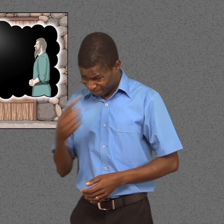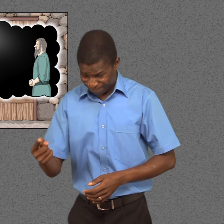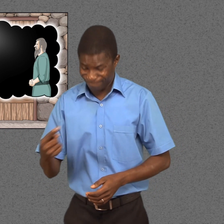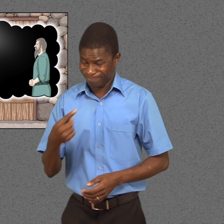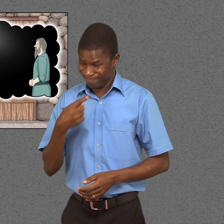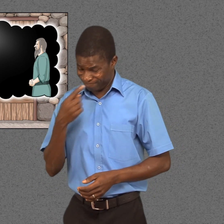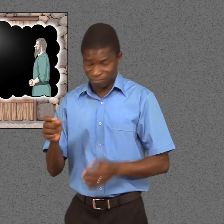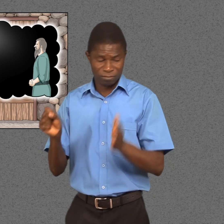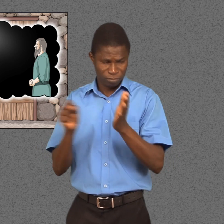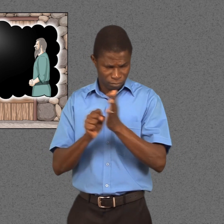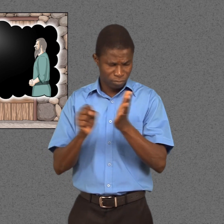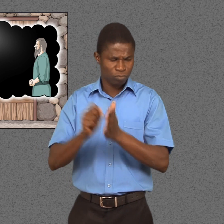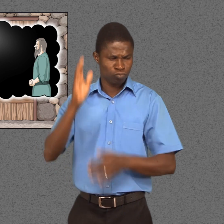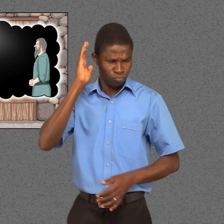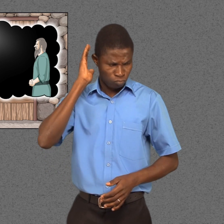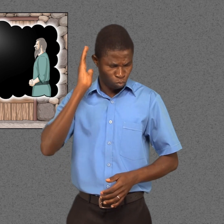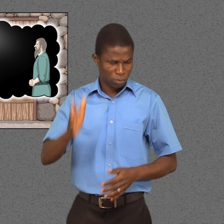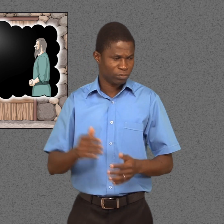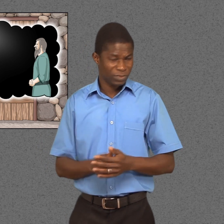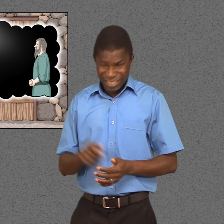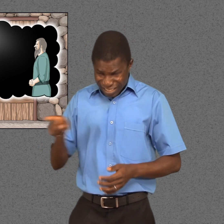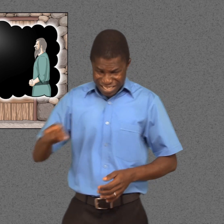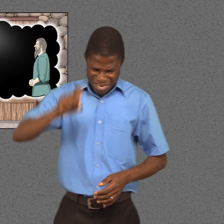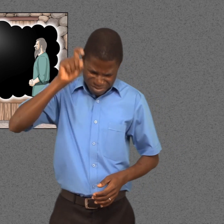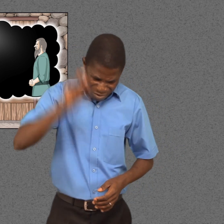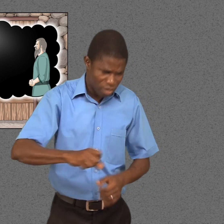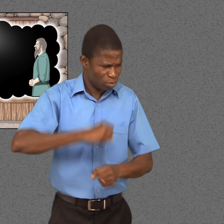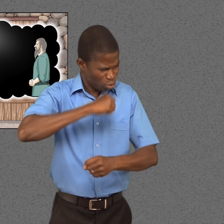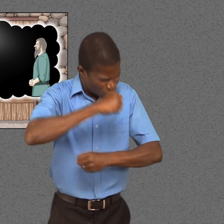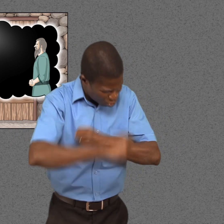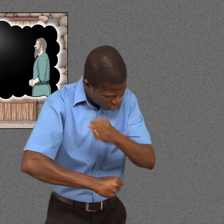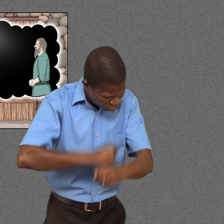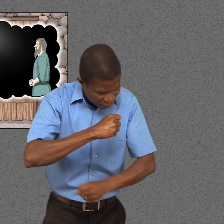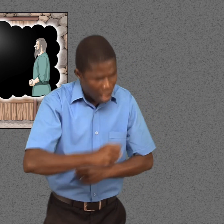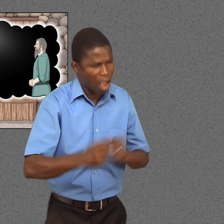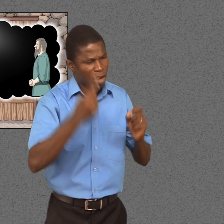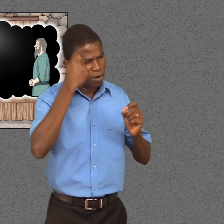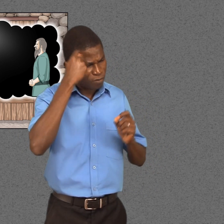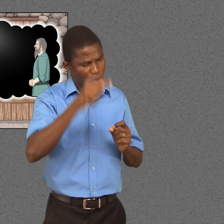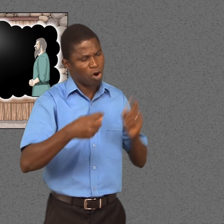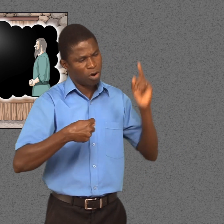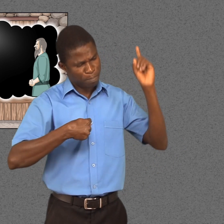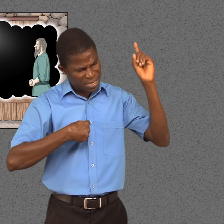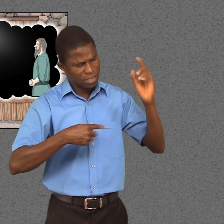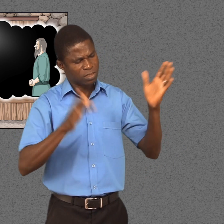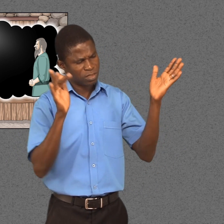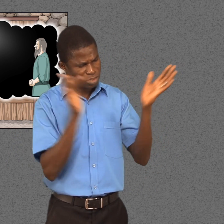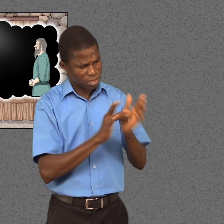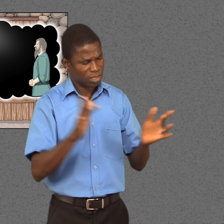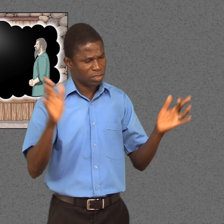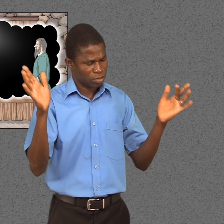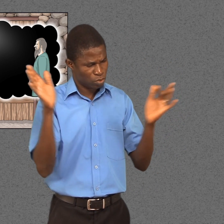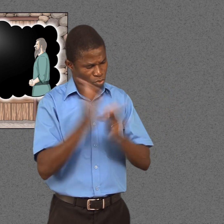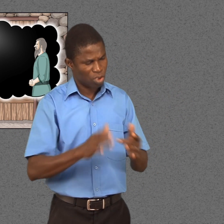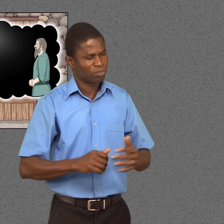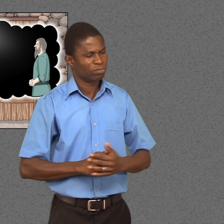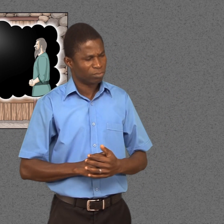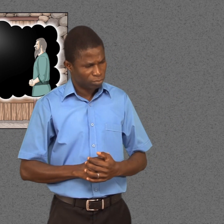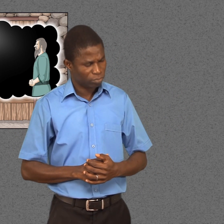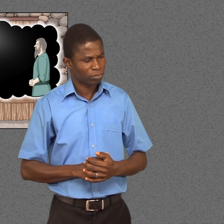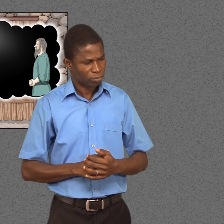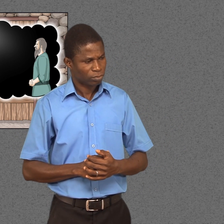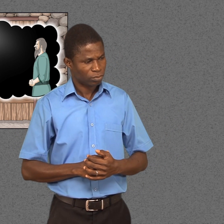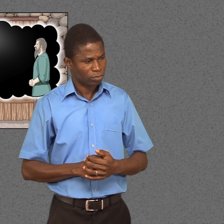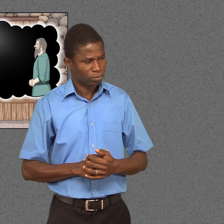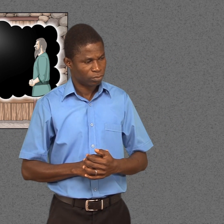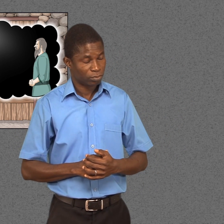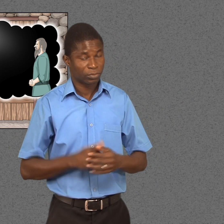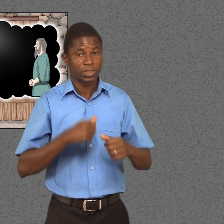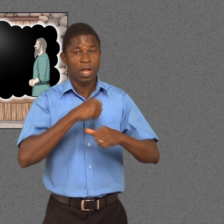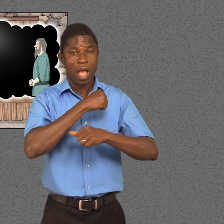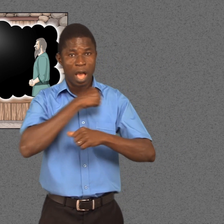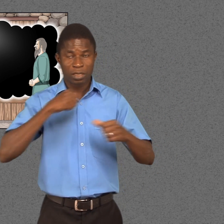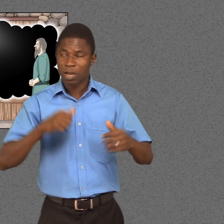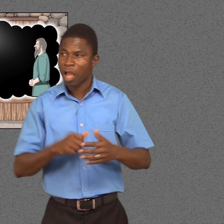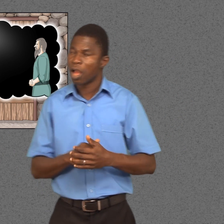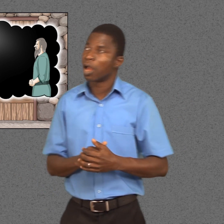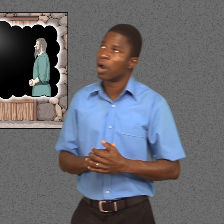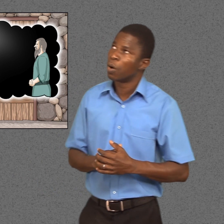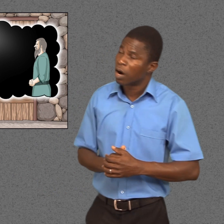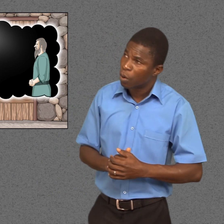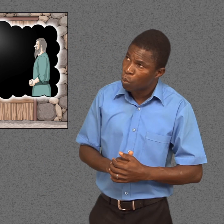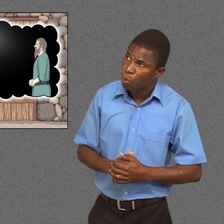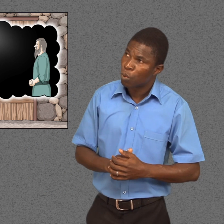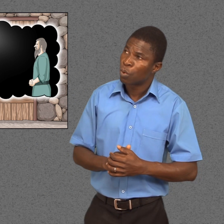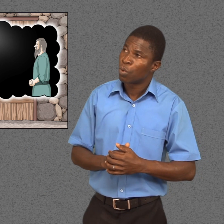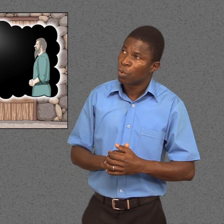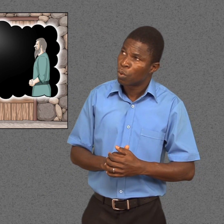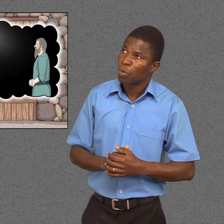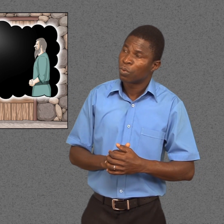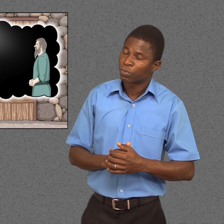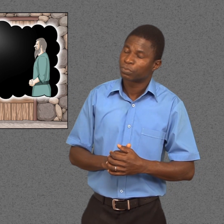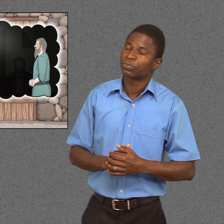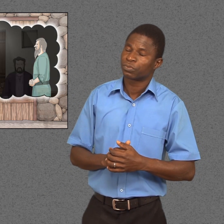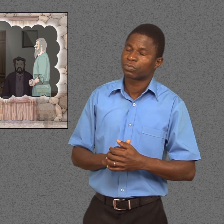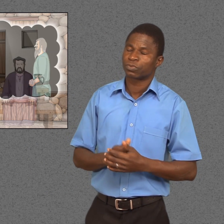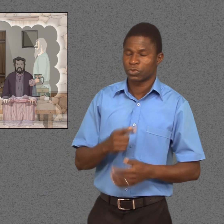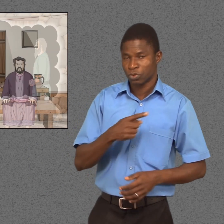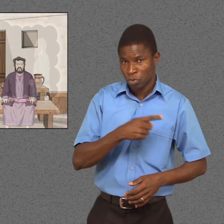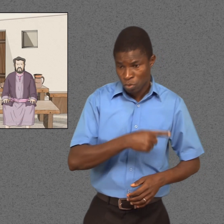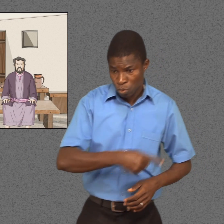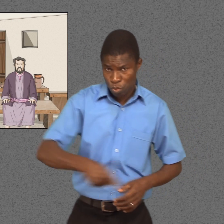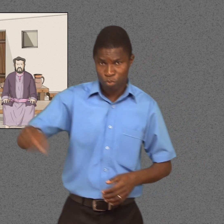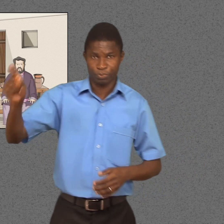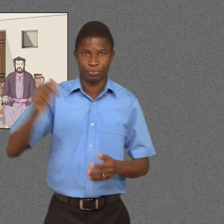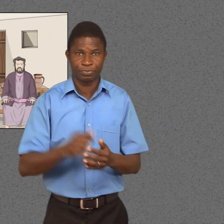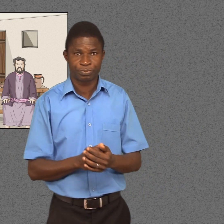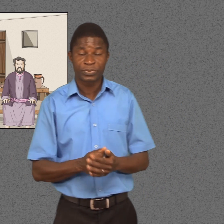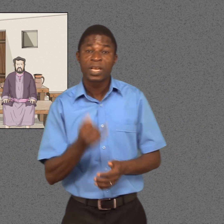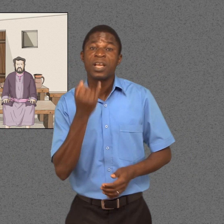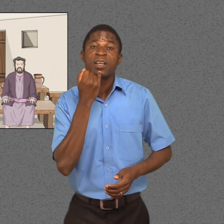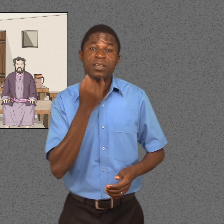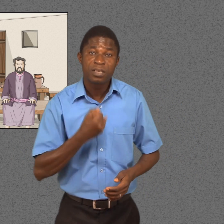I will show him how much he must suffer for My name.”